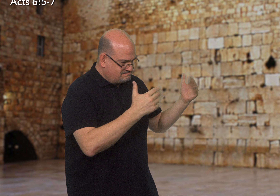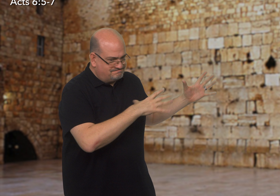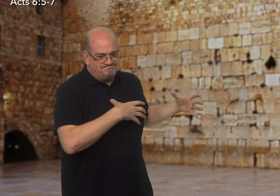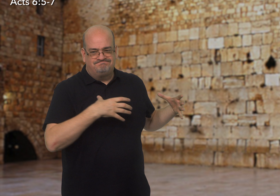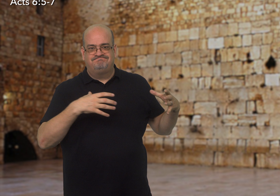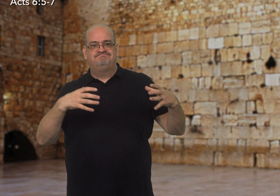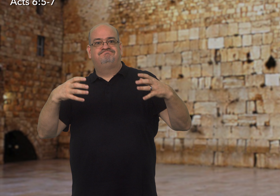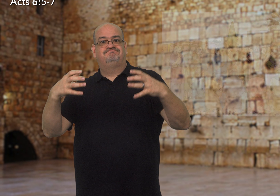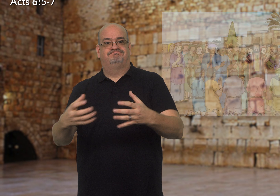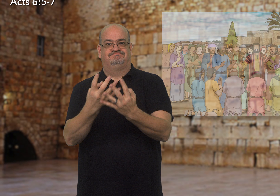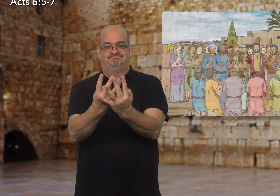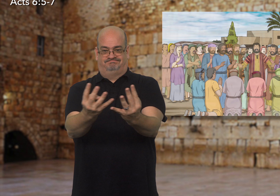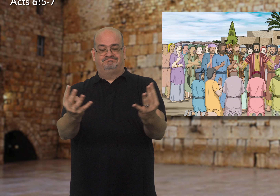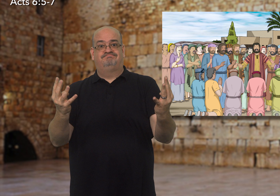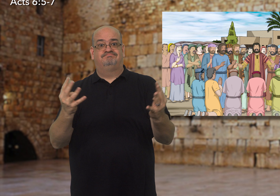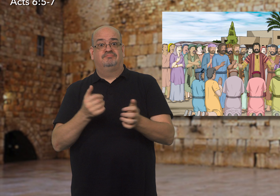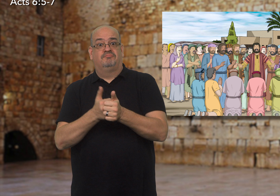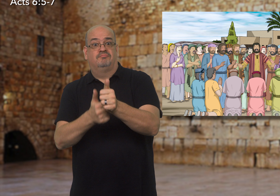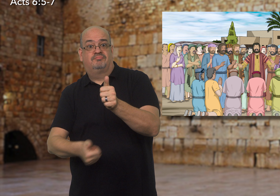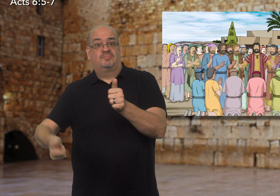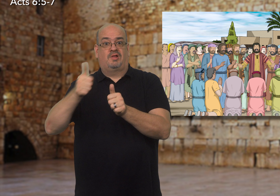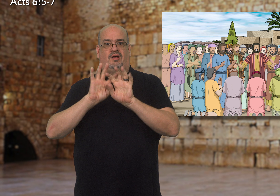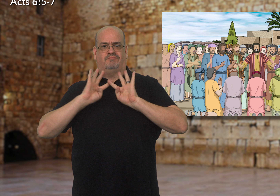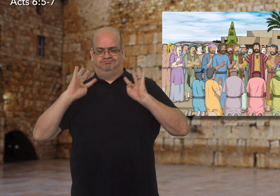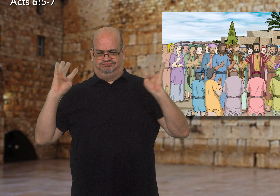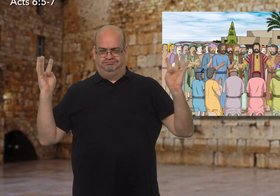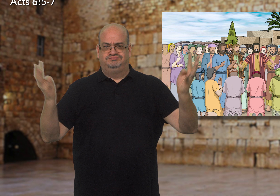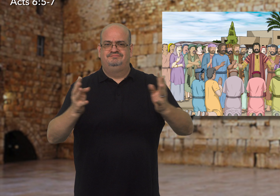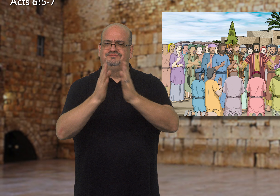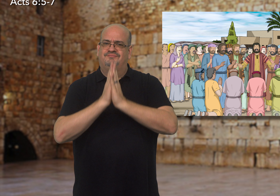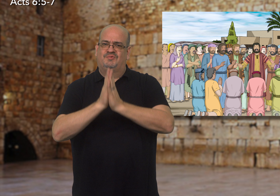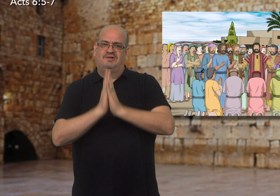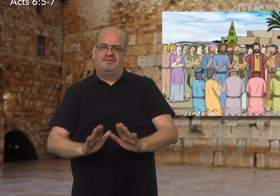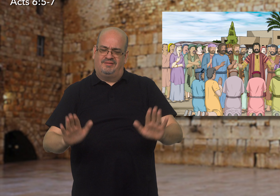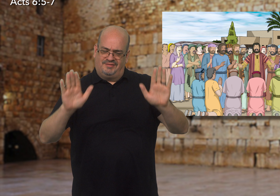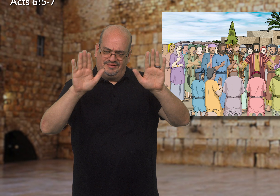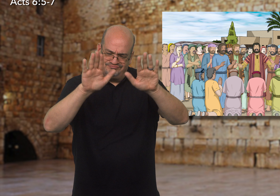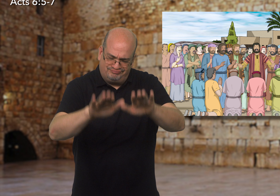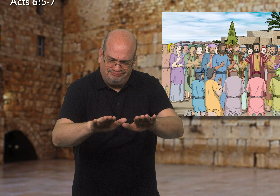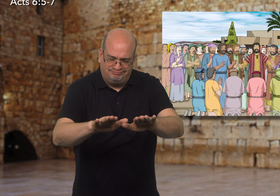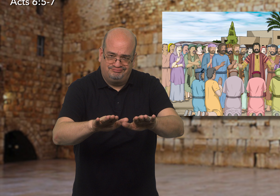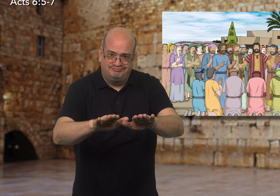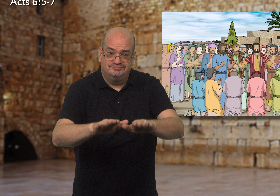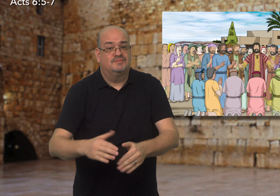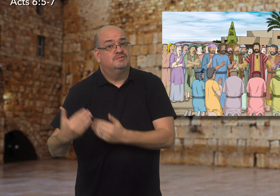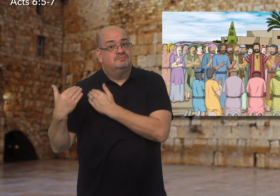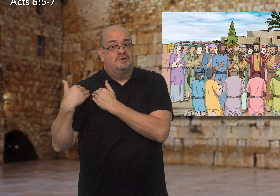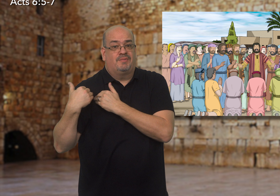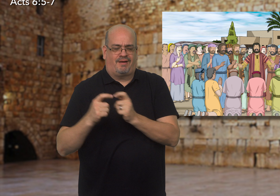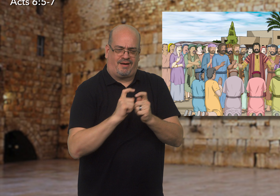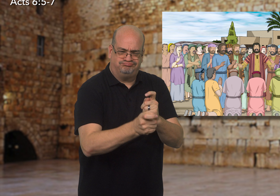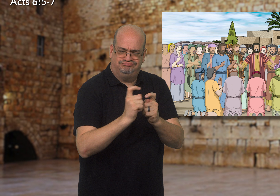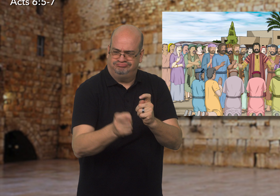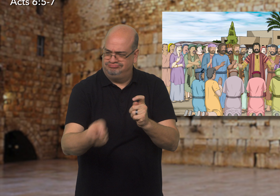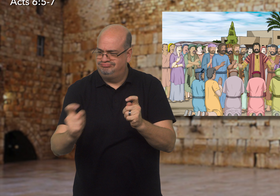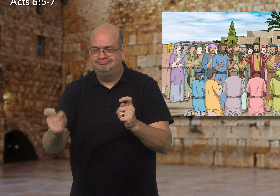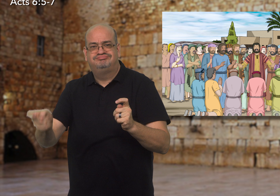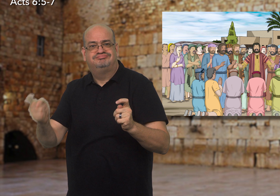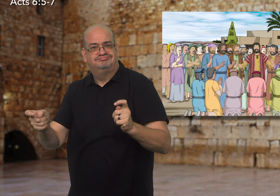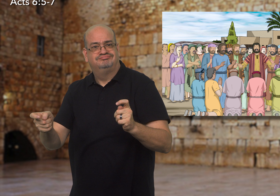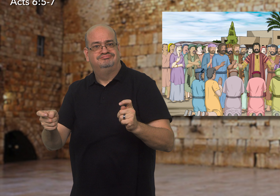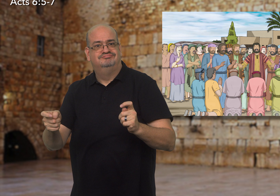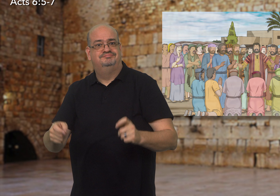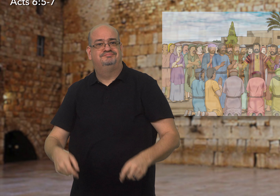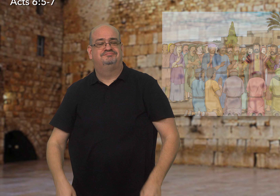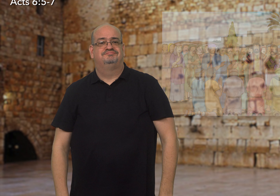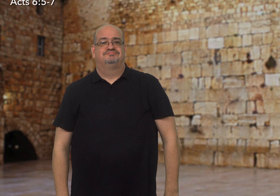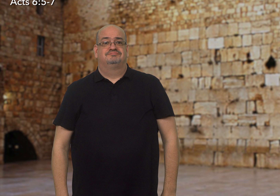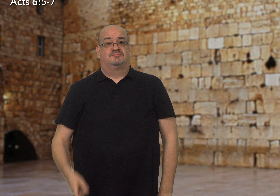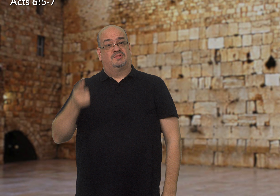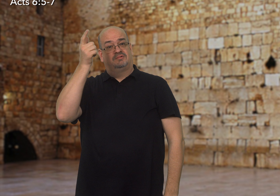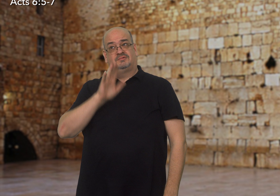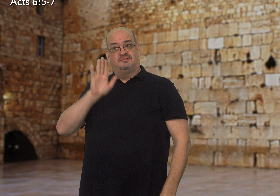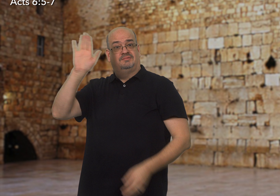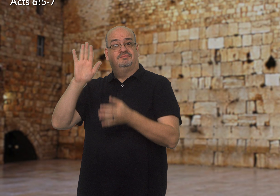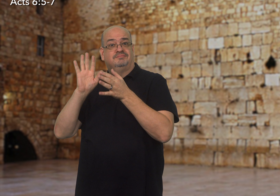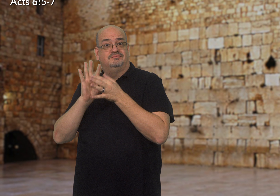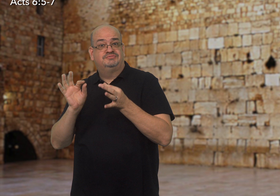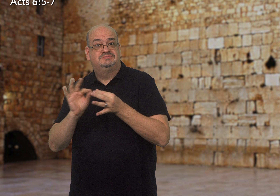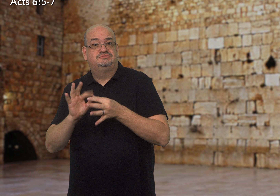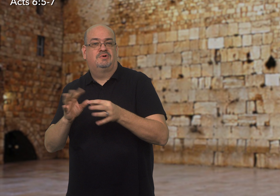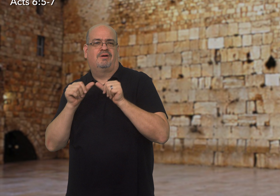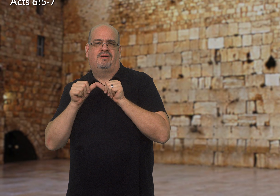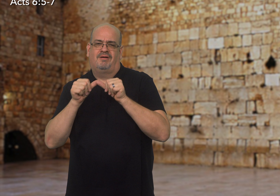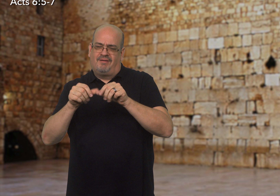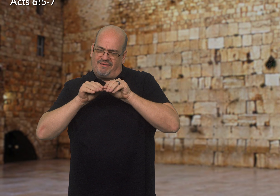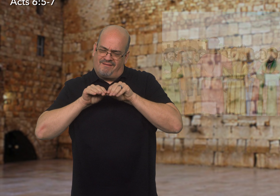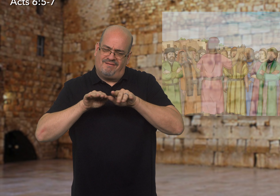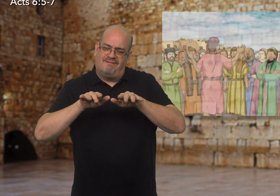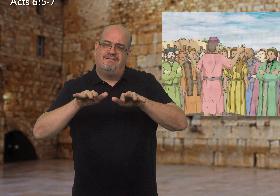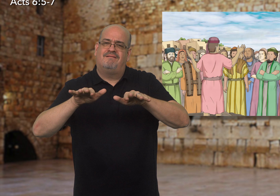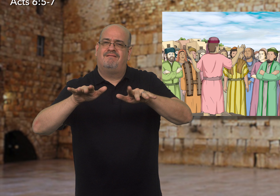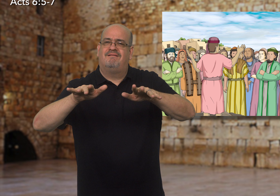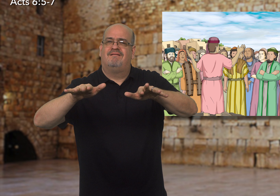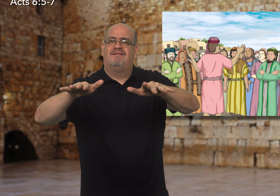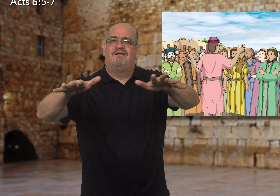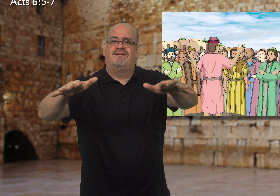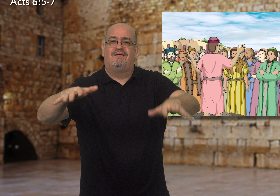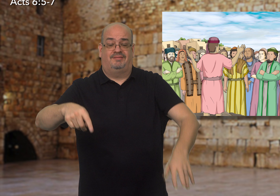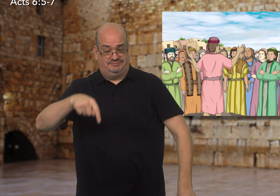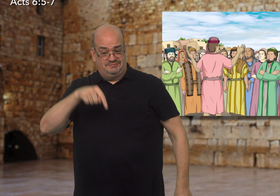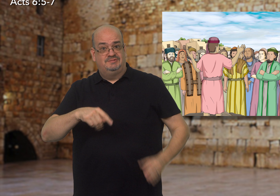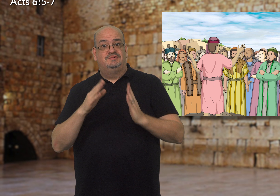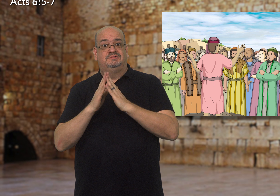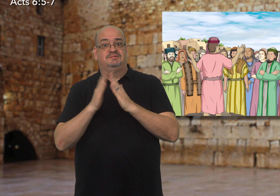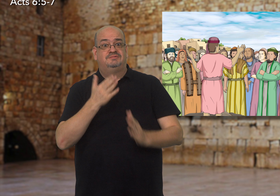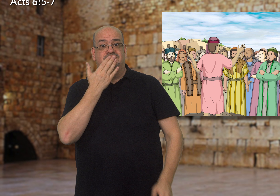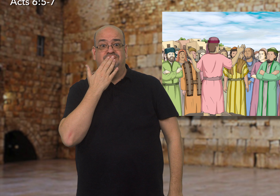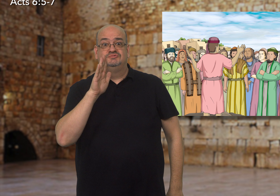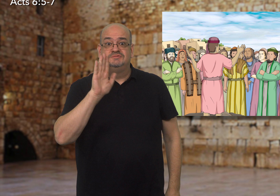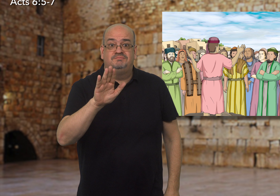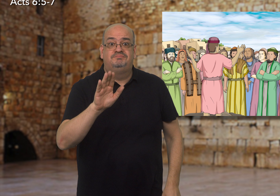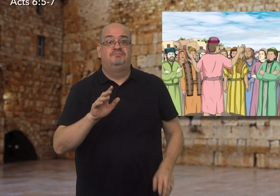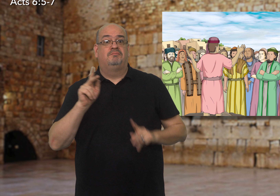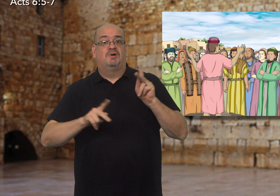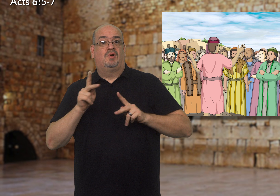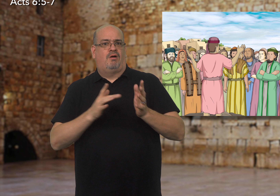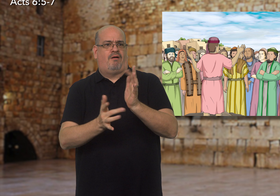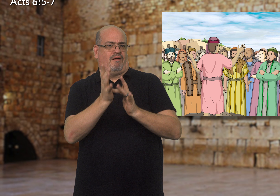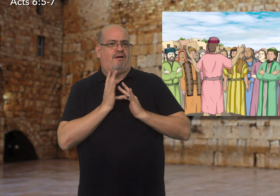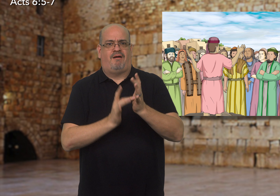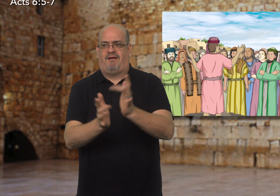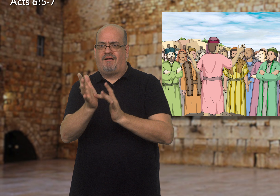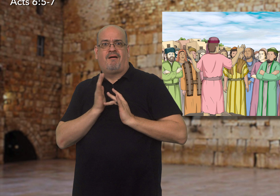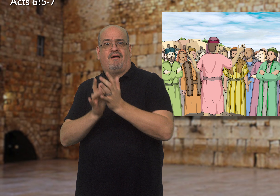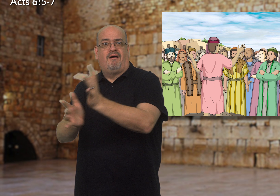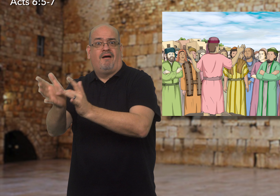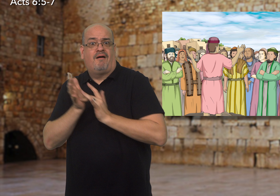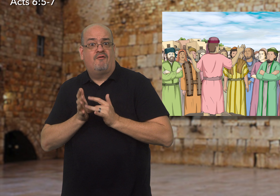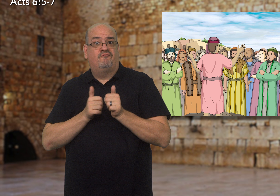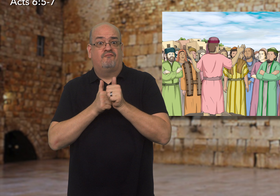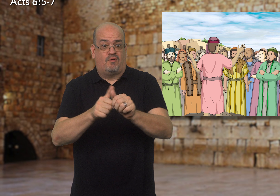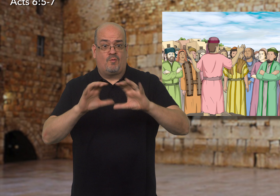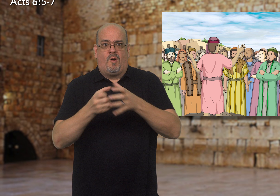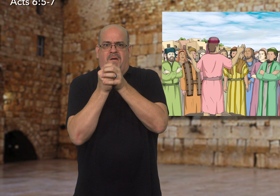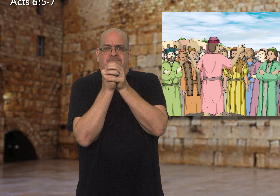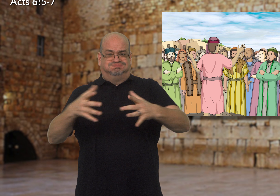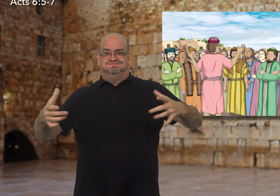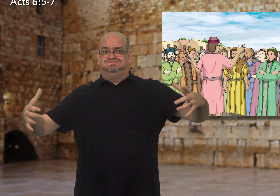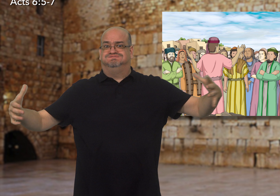They presented these seven to the apostles, who prayed and laid their hands on them. So the word of God continued to spread.